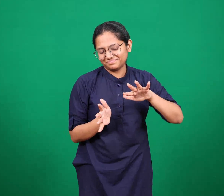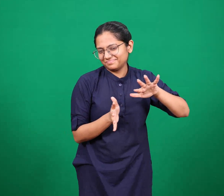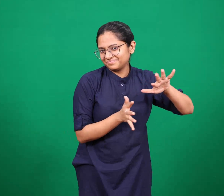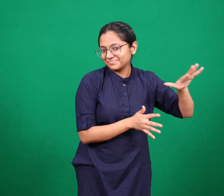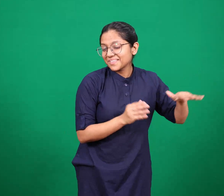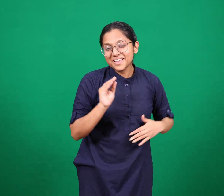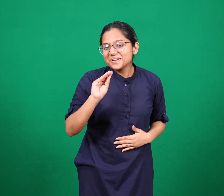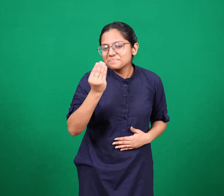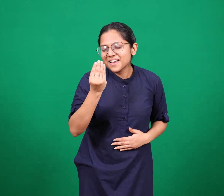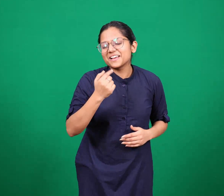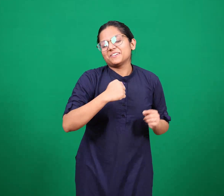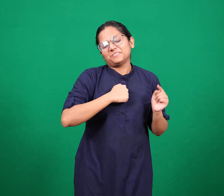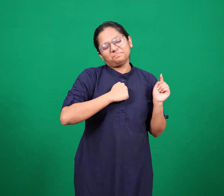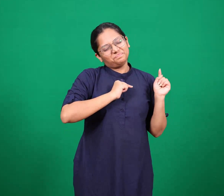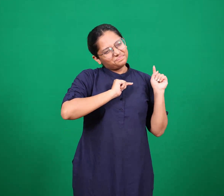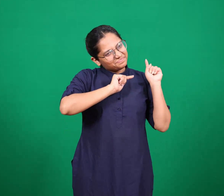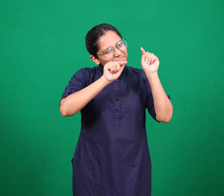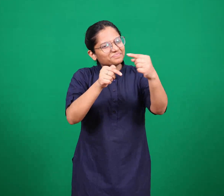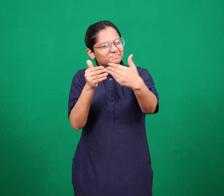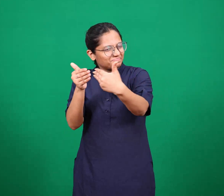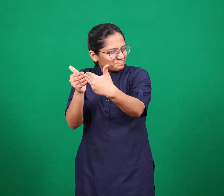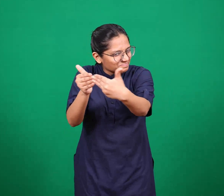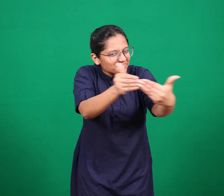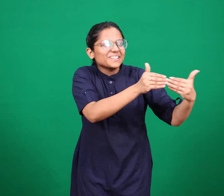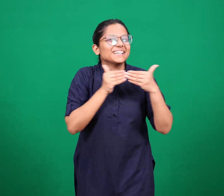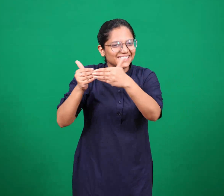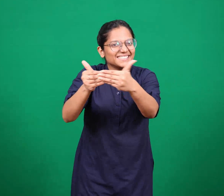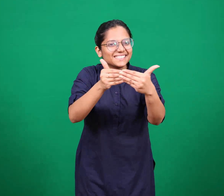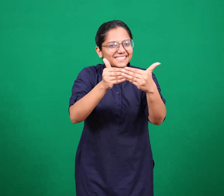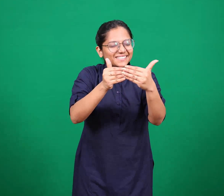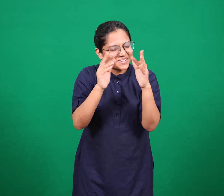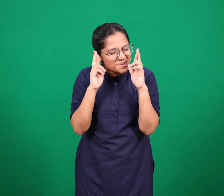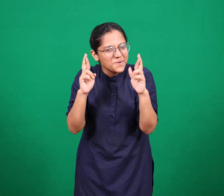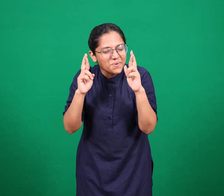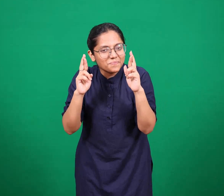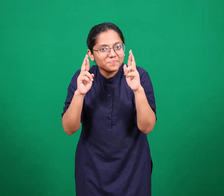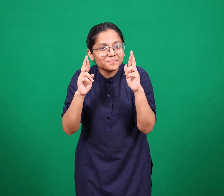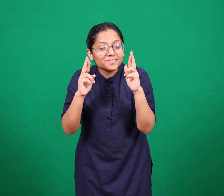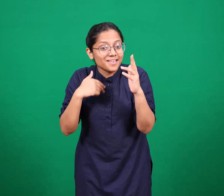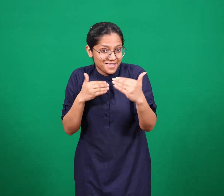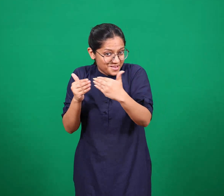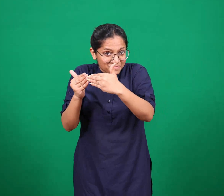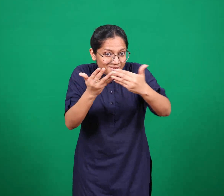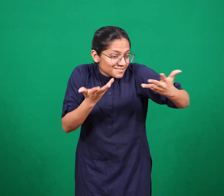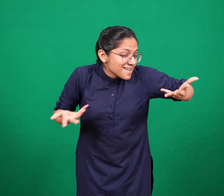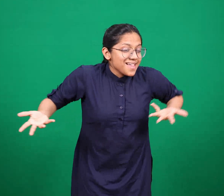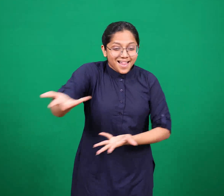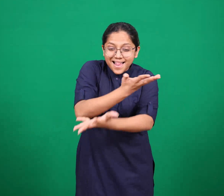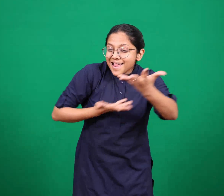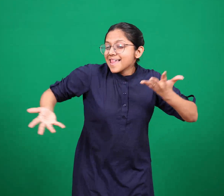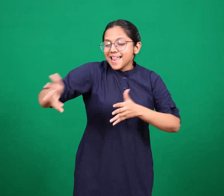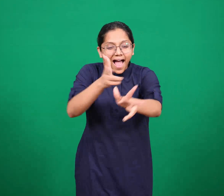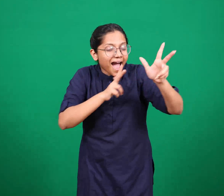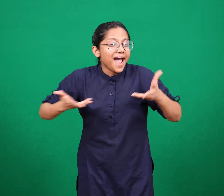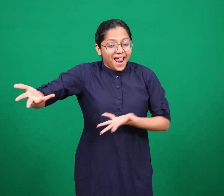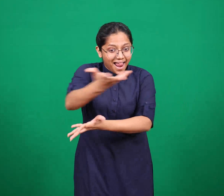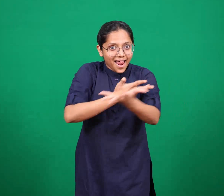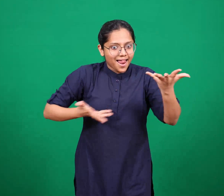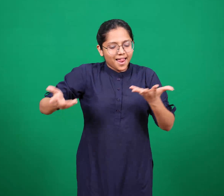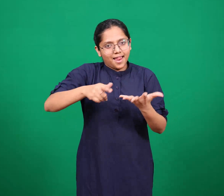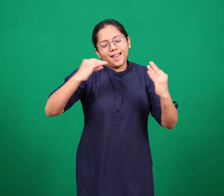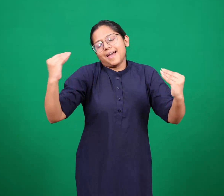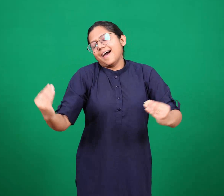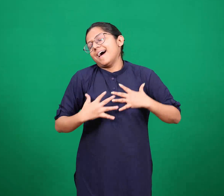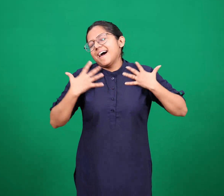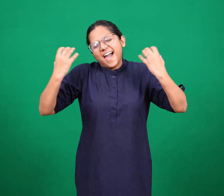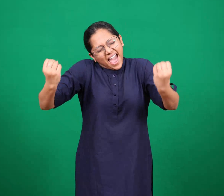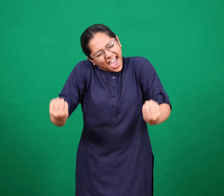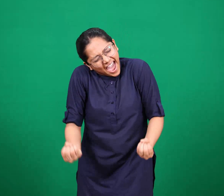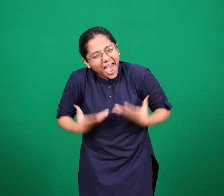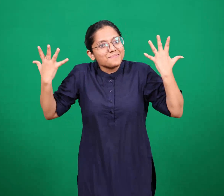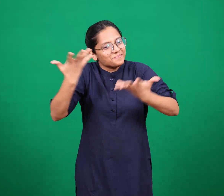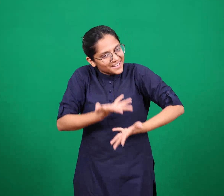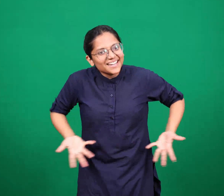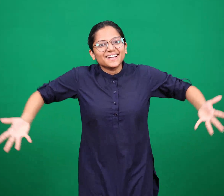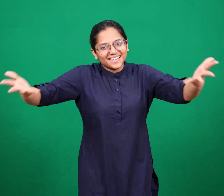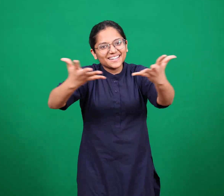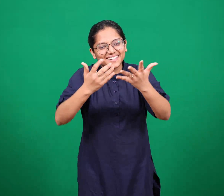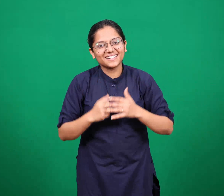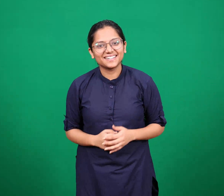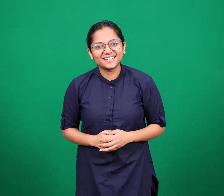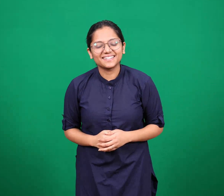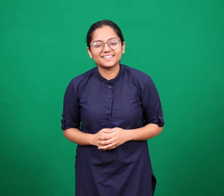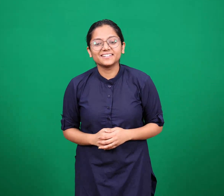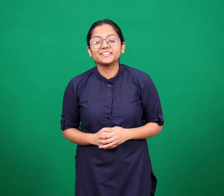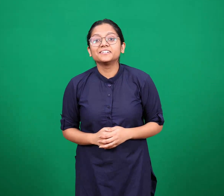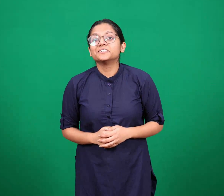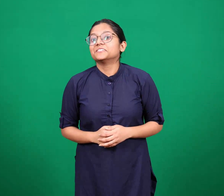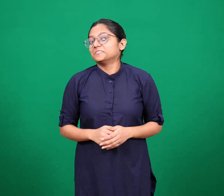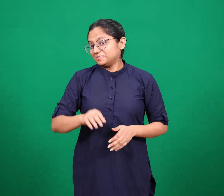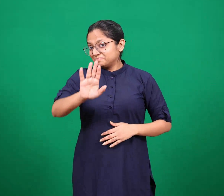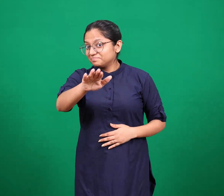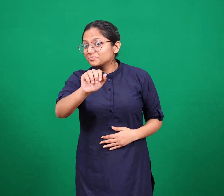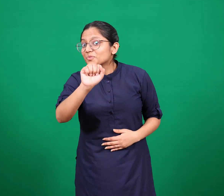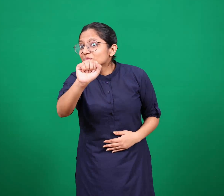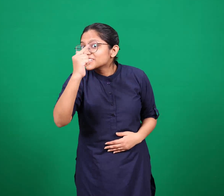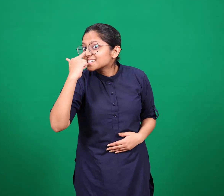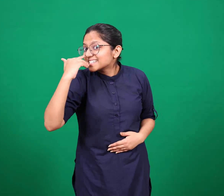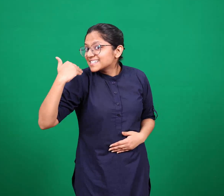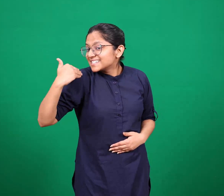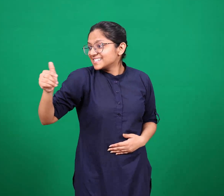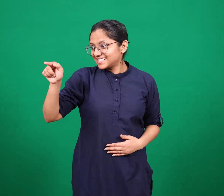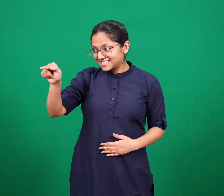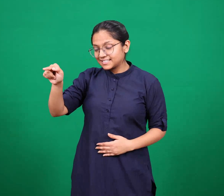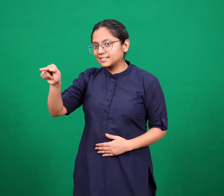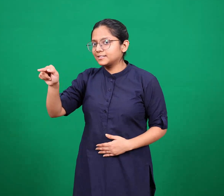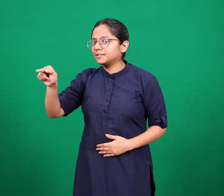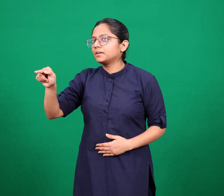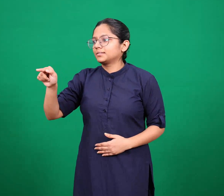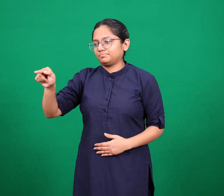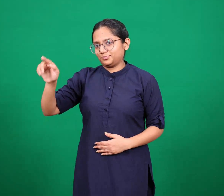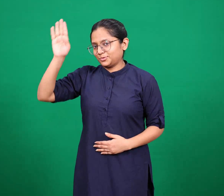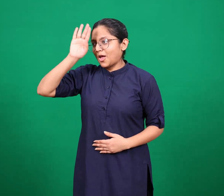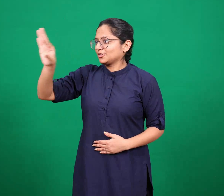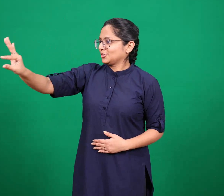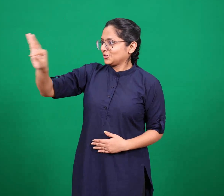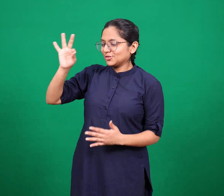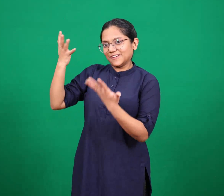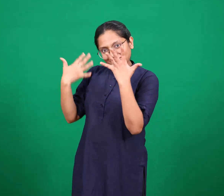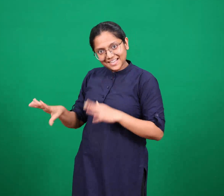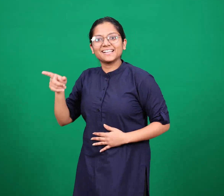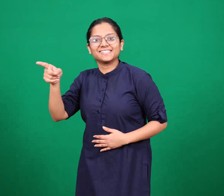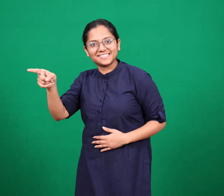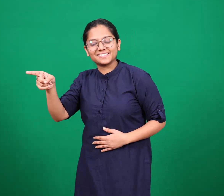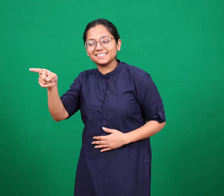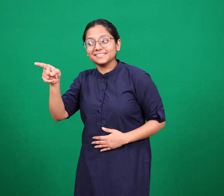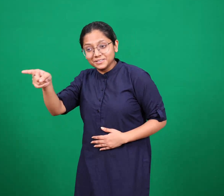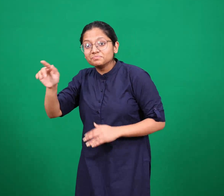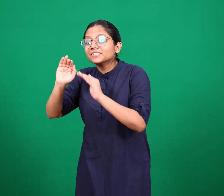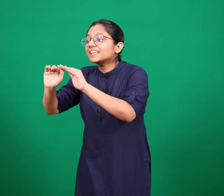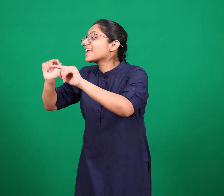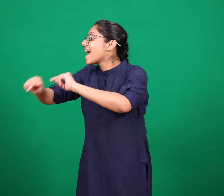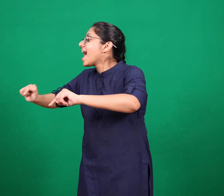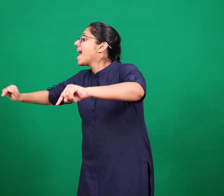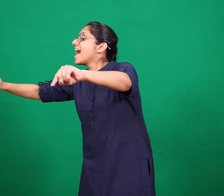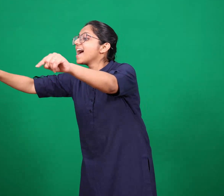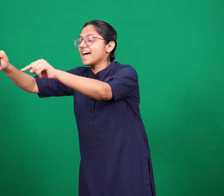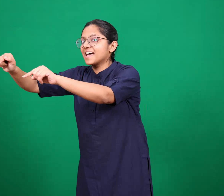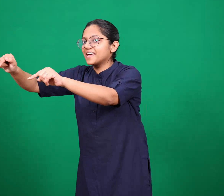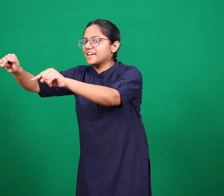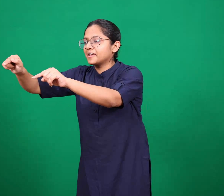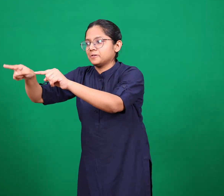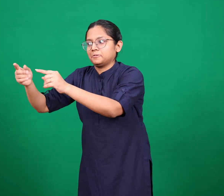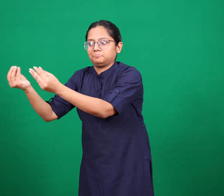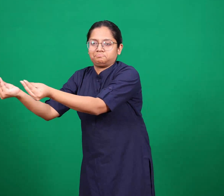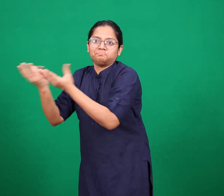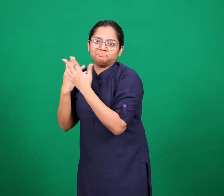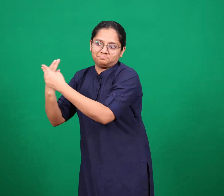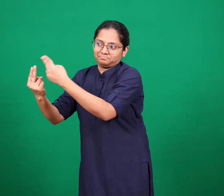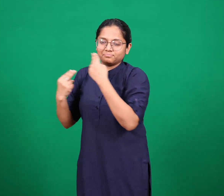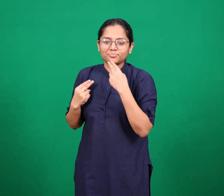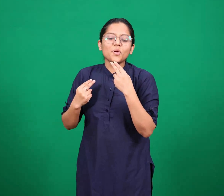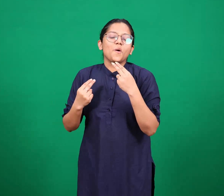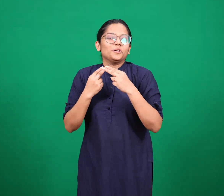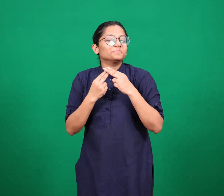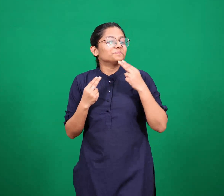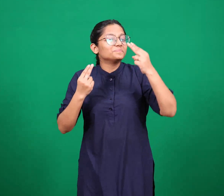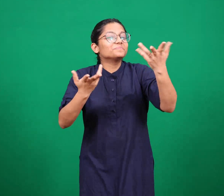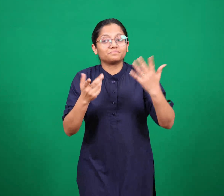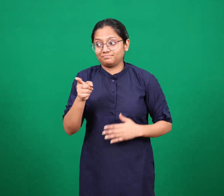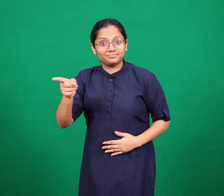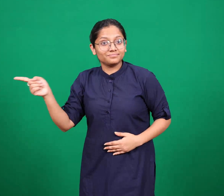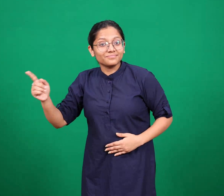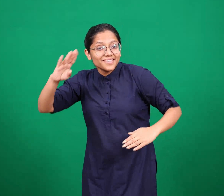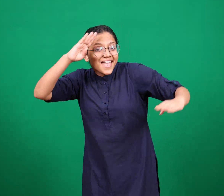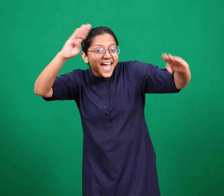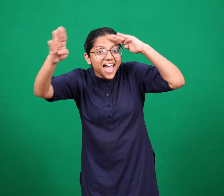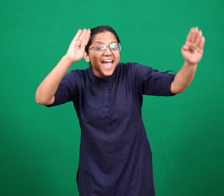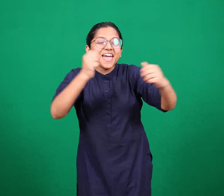Instead, I hope to come and speak with you face to face, so that our joy may be complete.